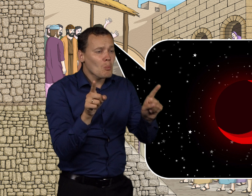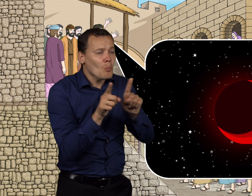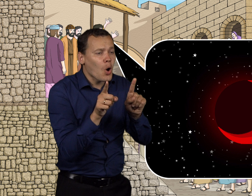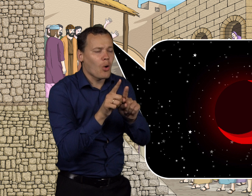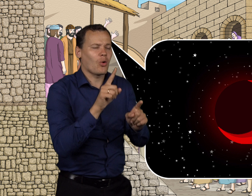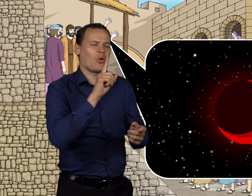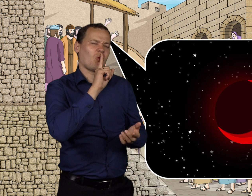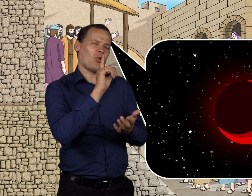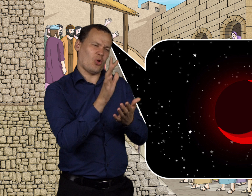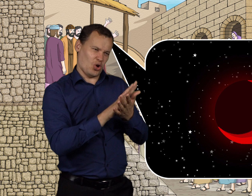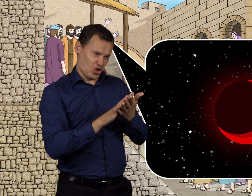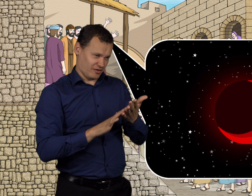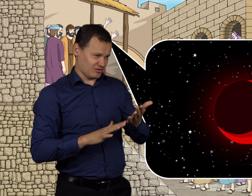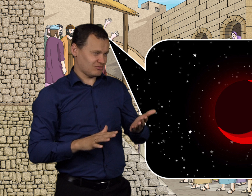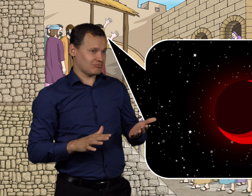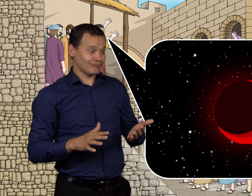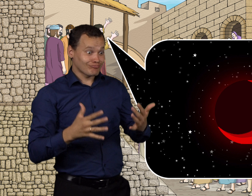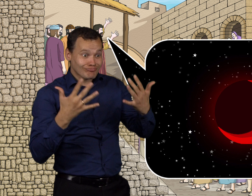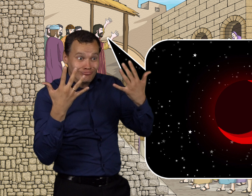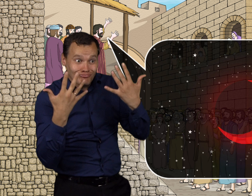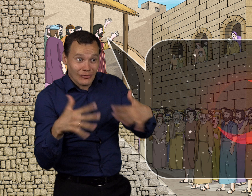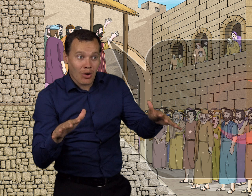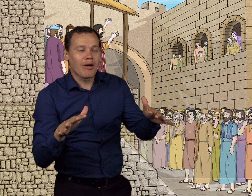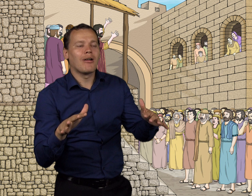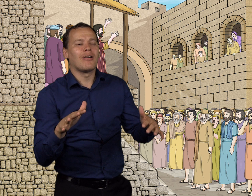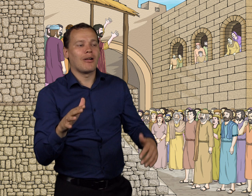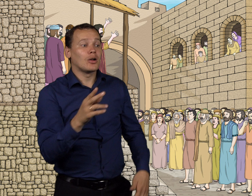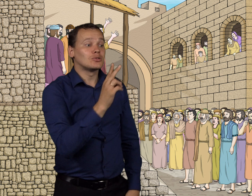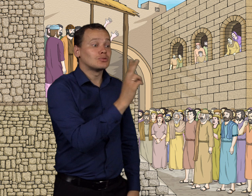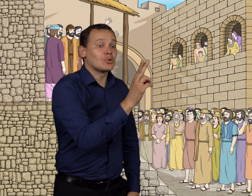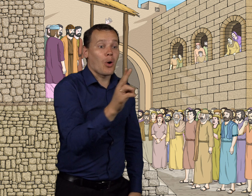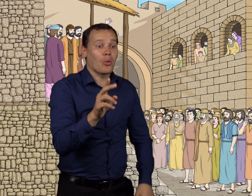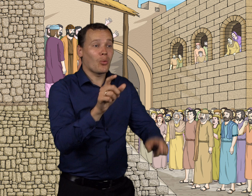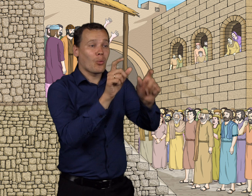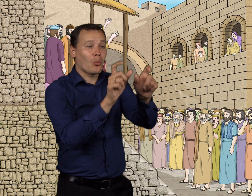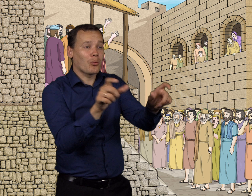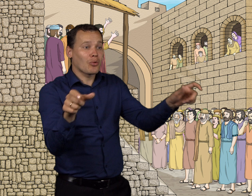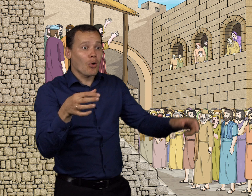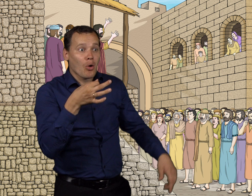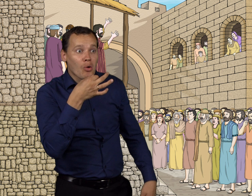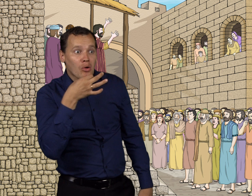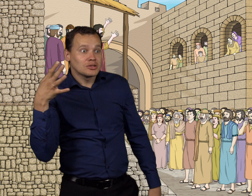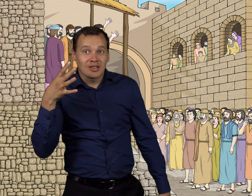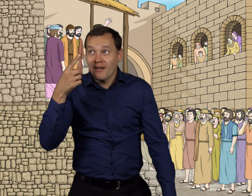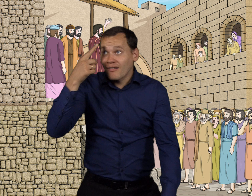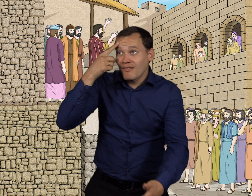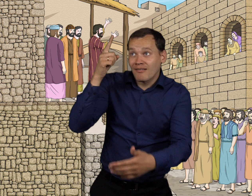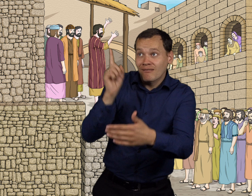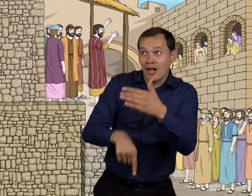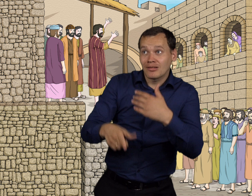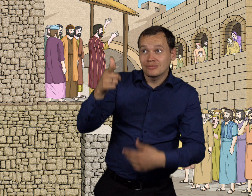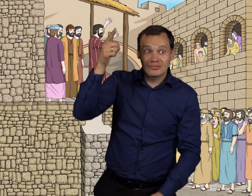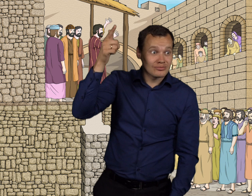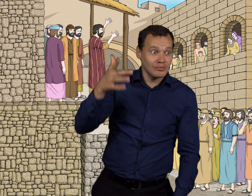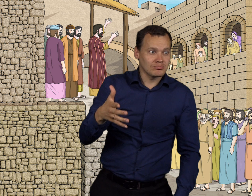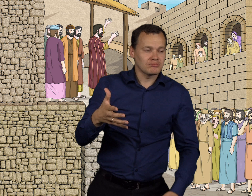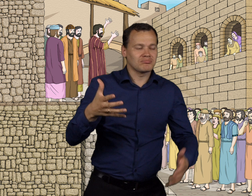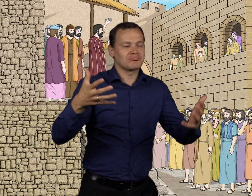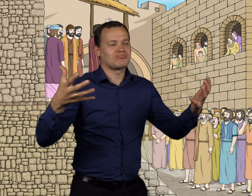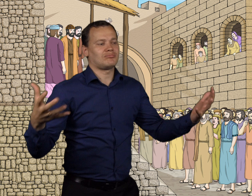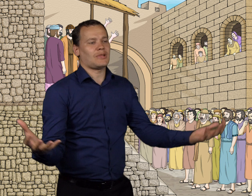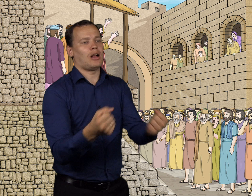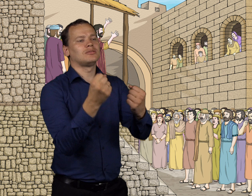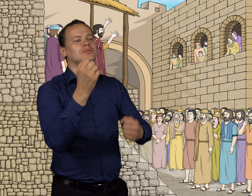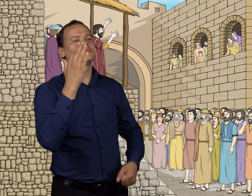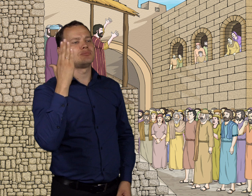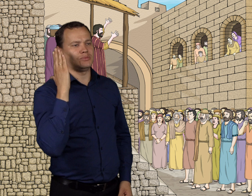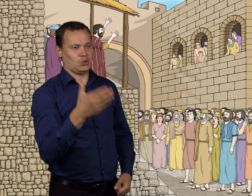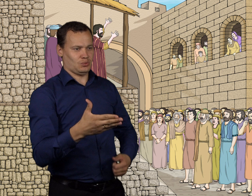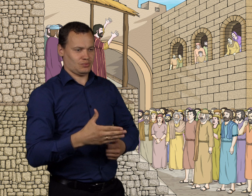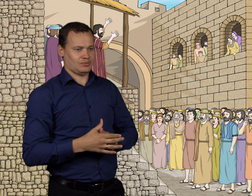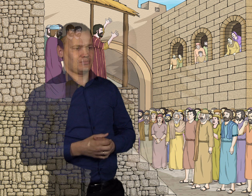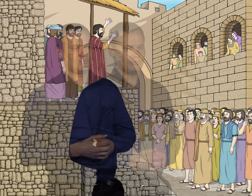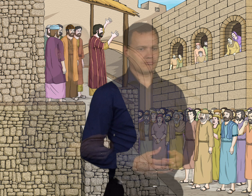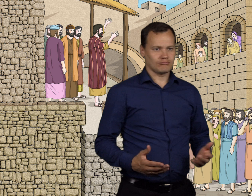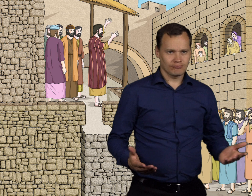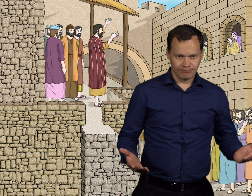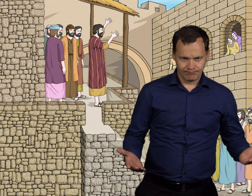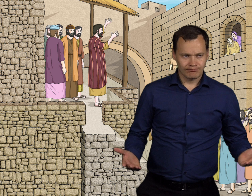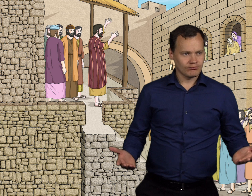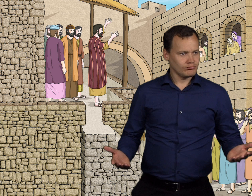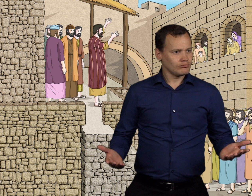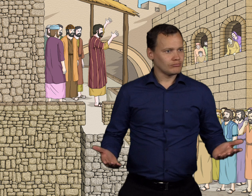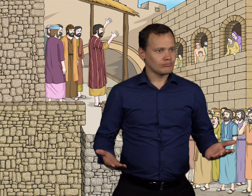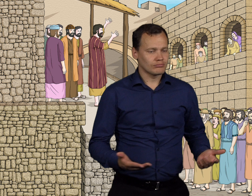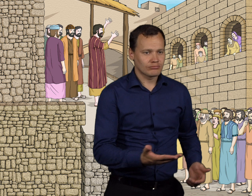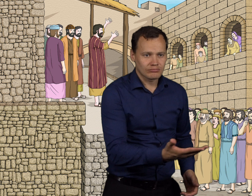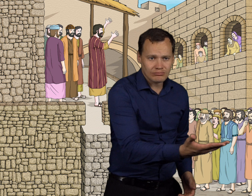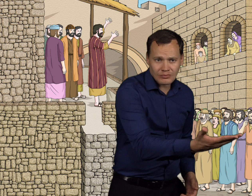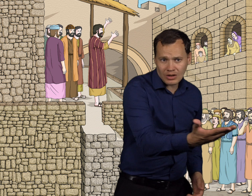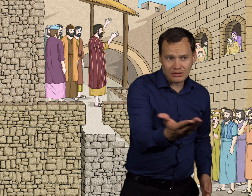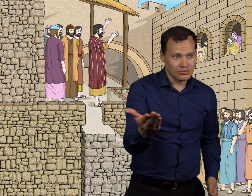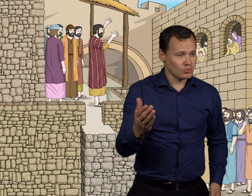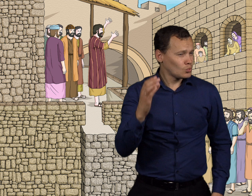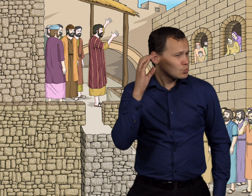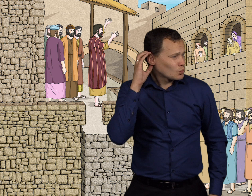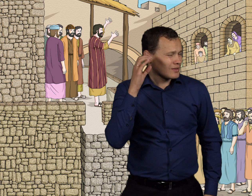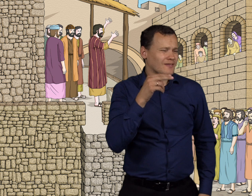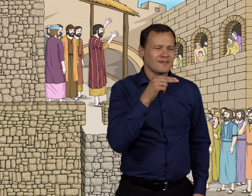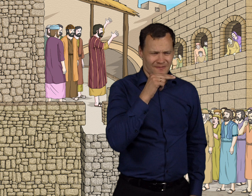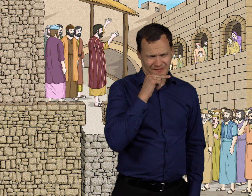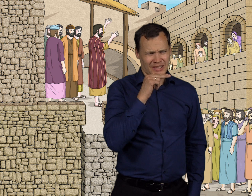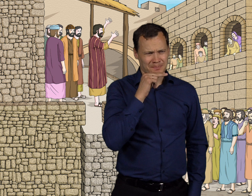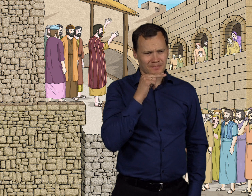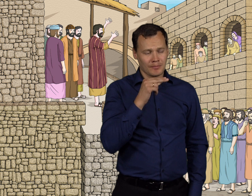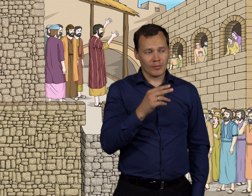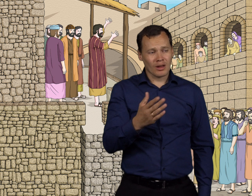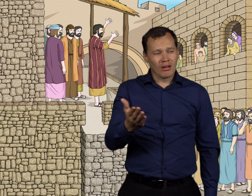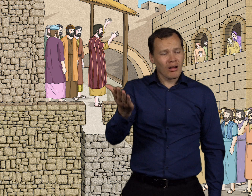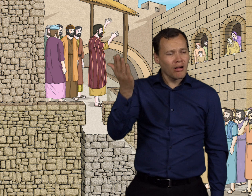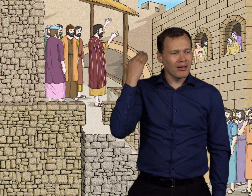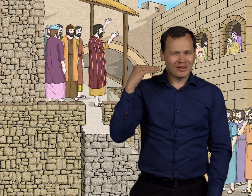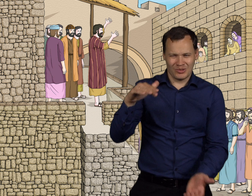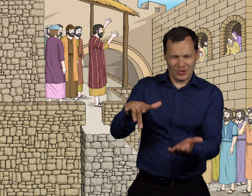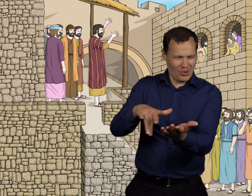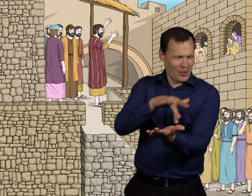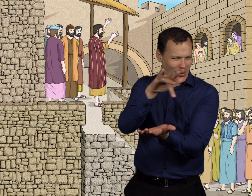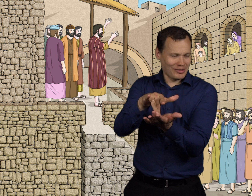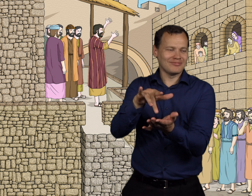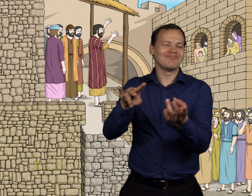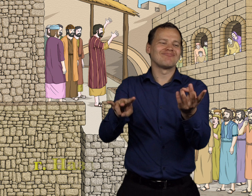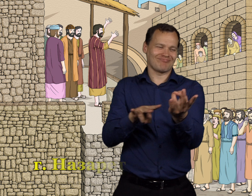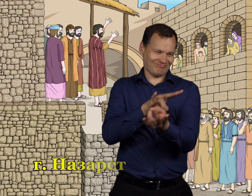And everyone who calls on the name of the Lord will be saved.’